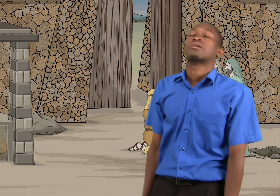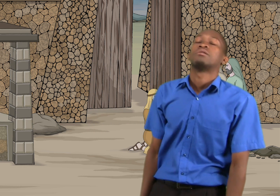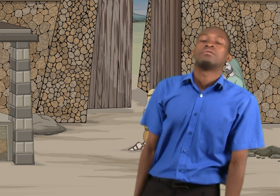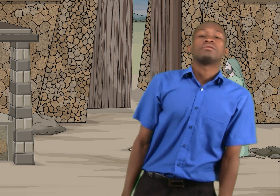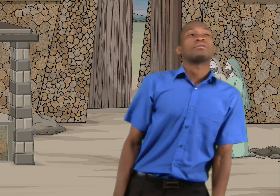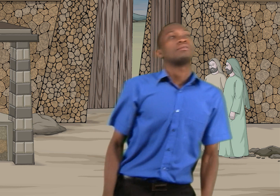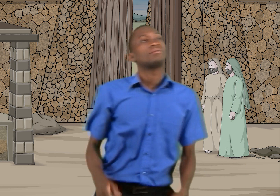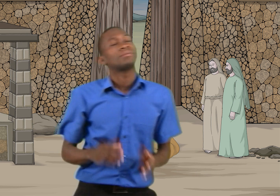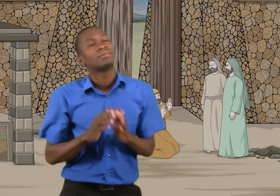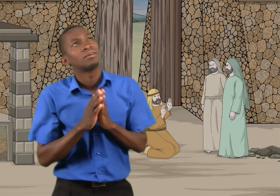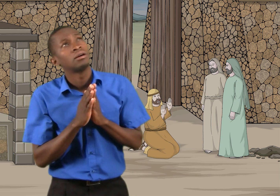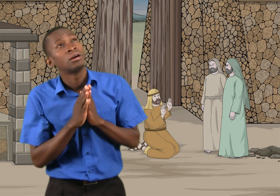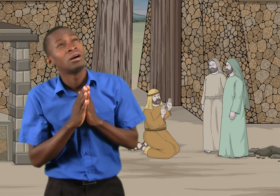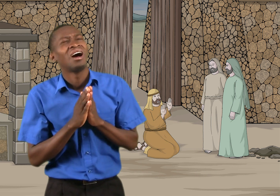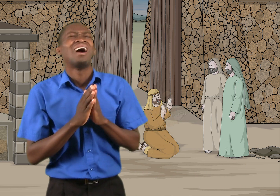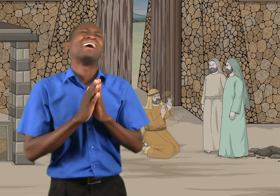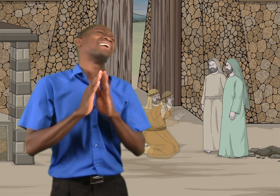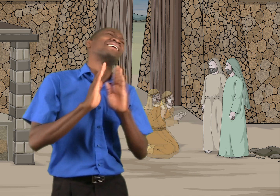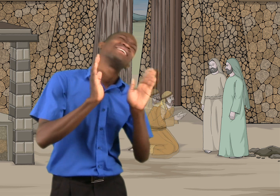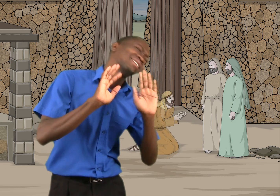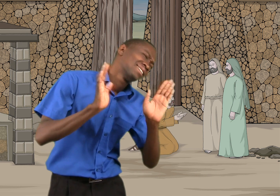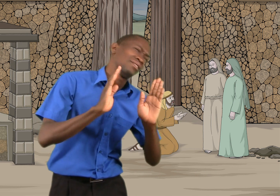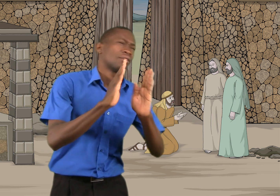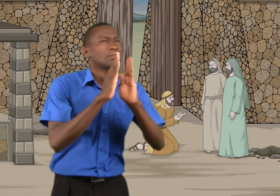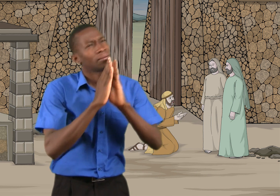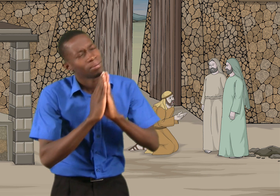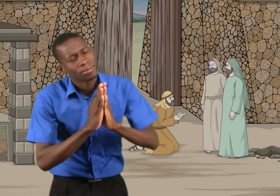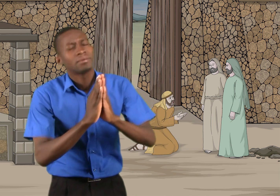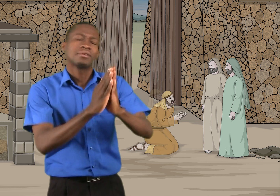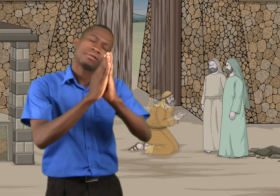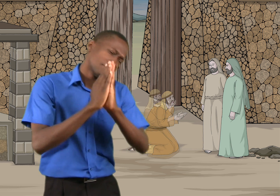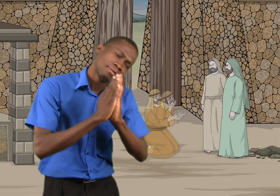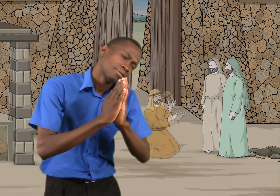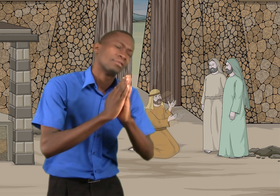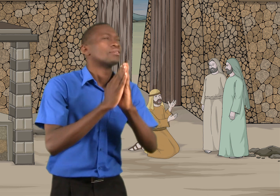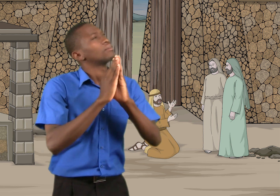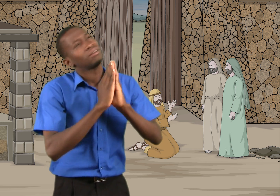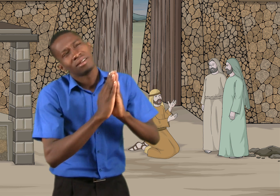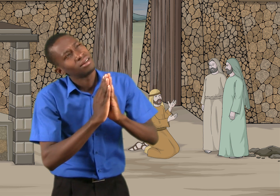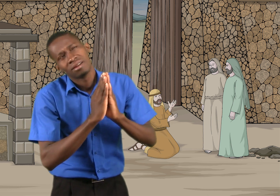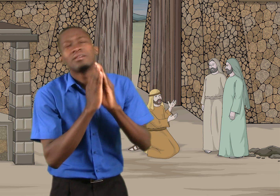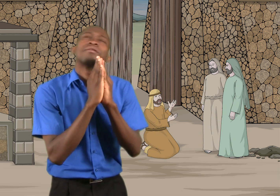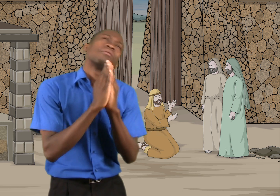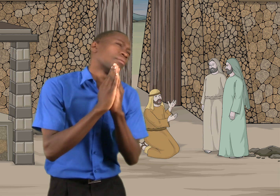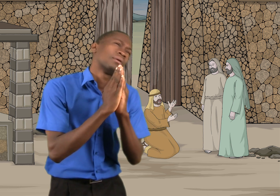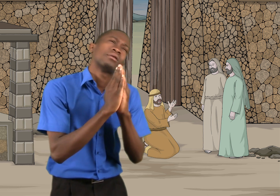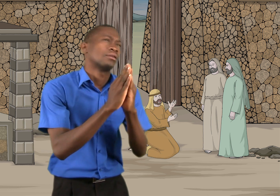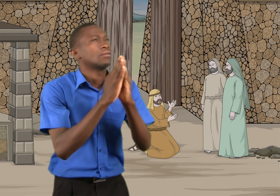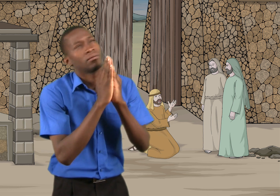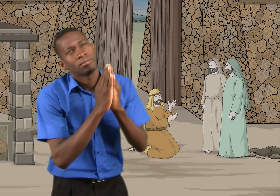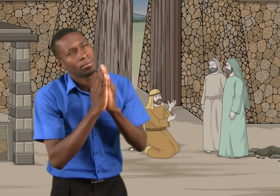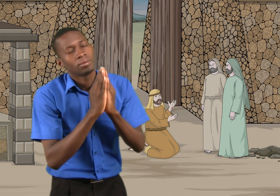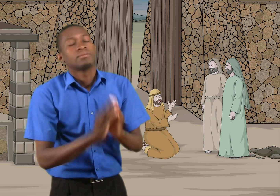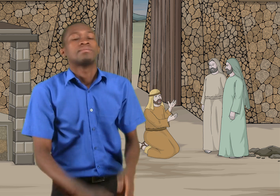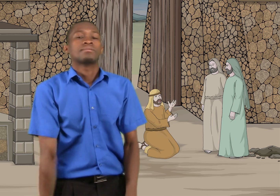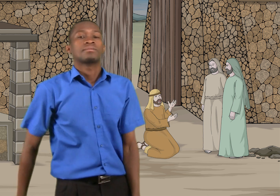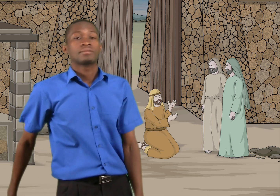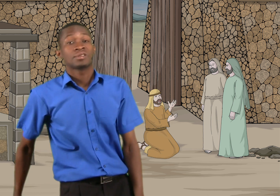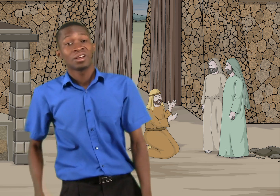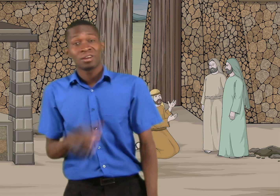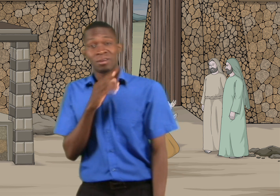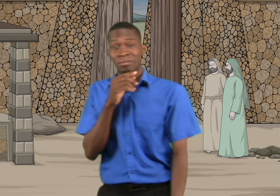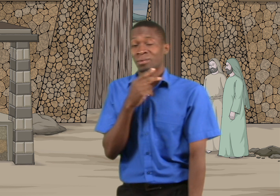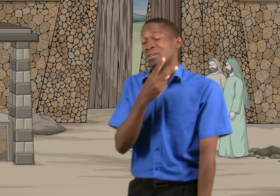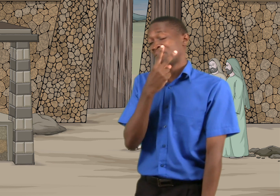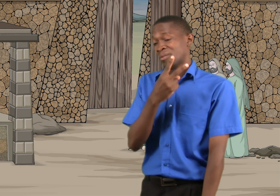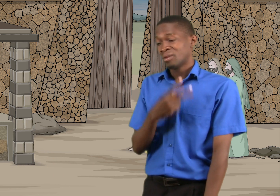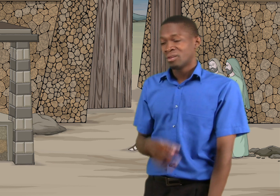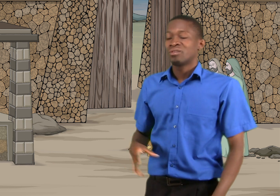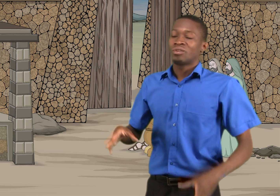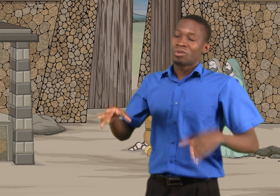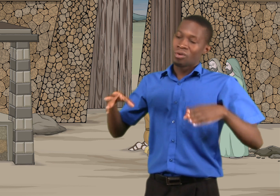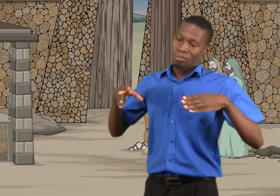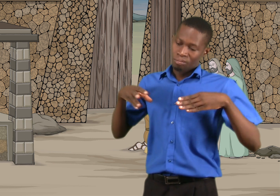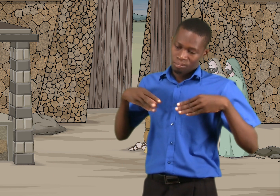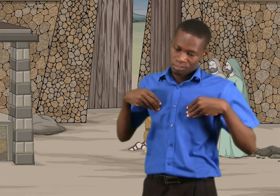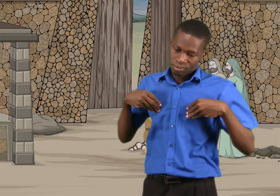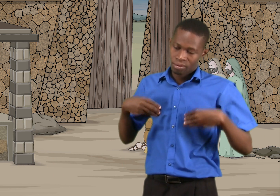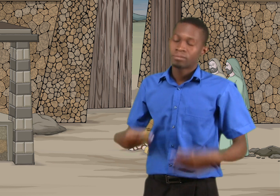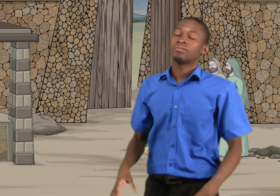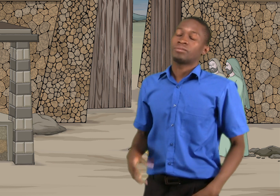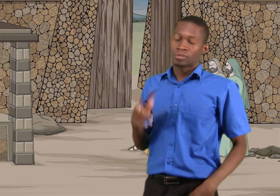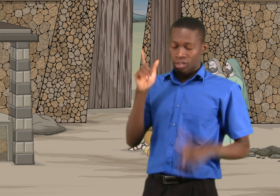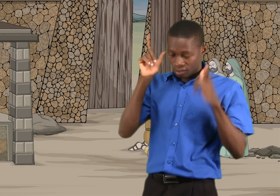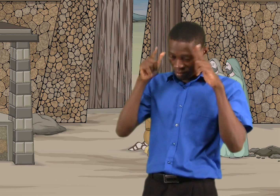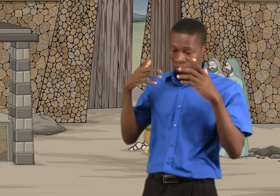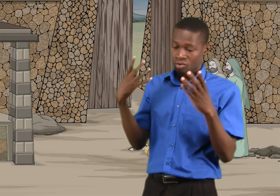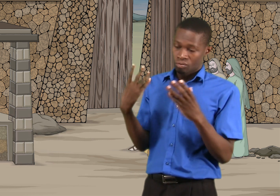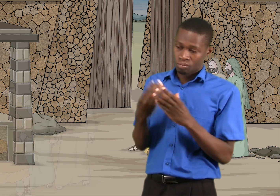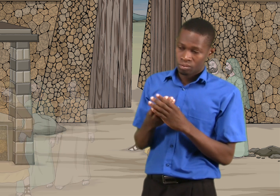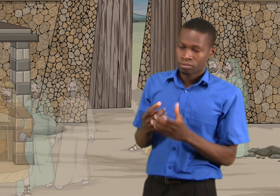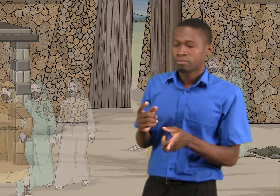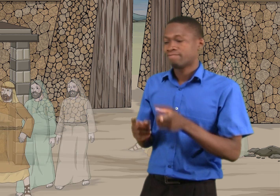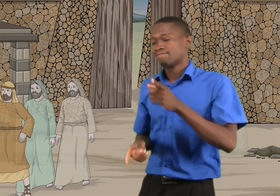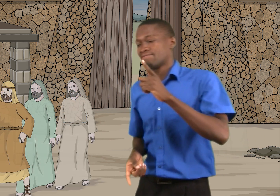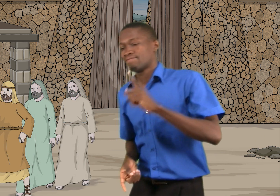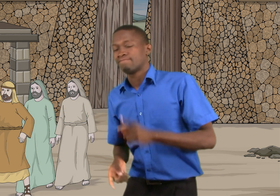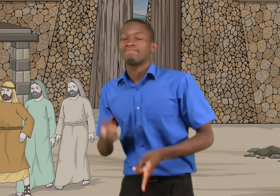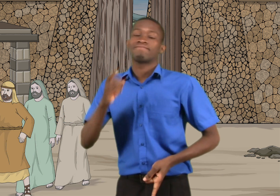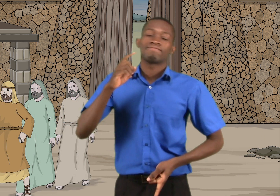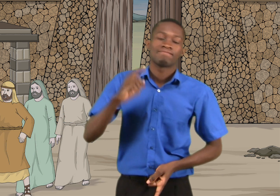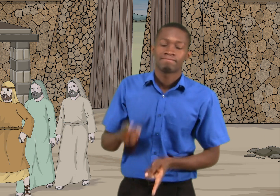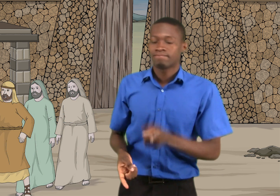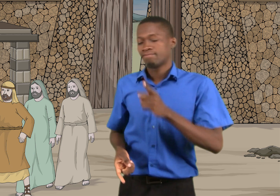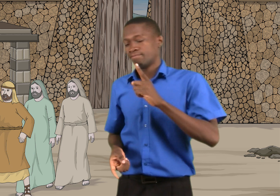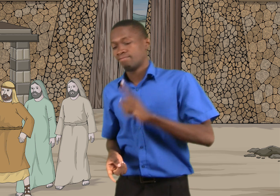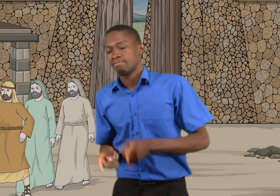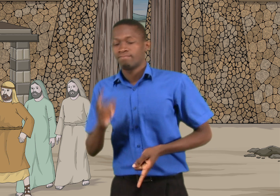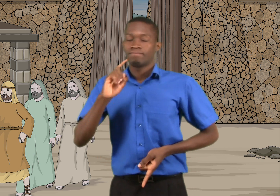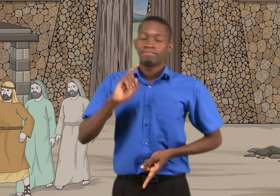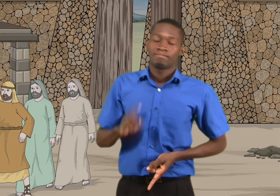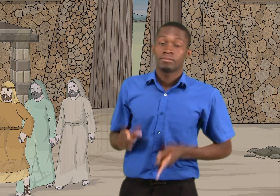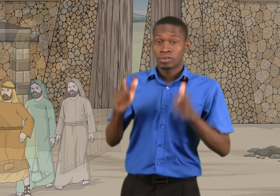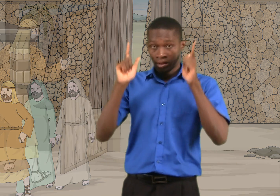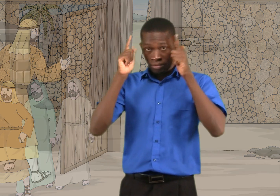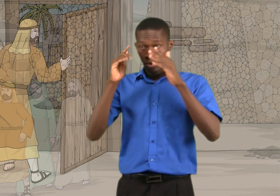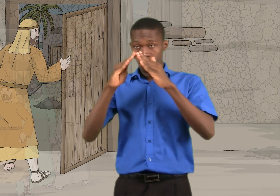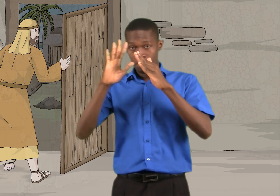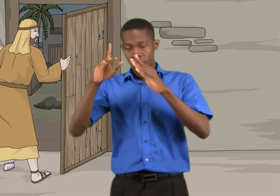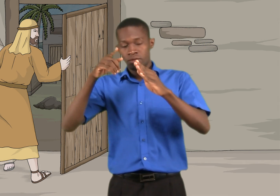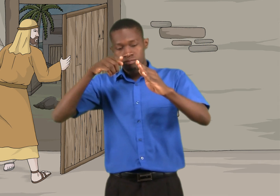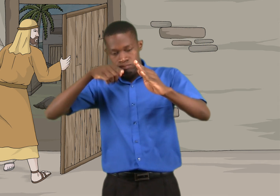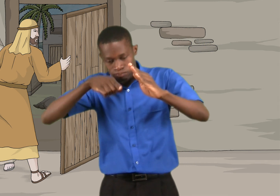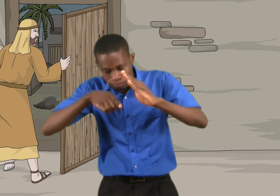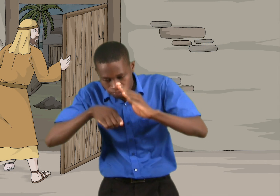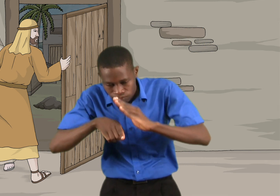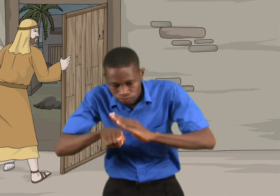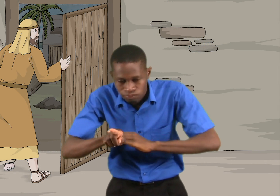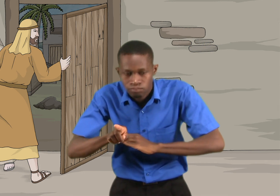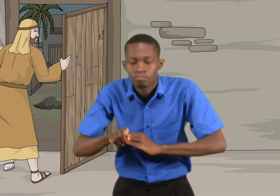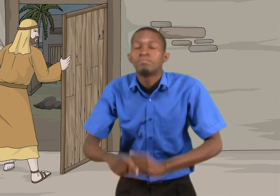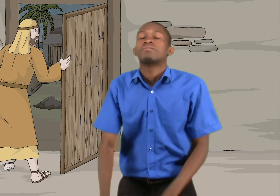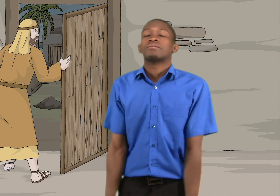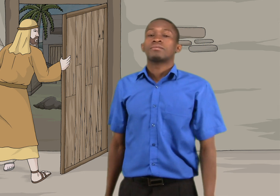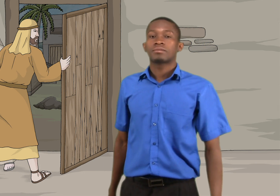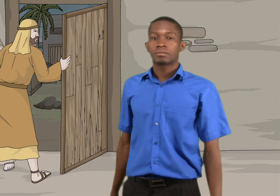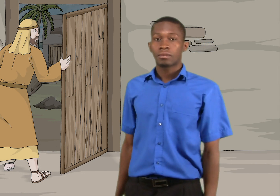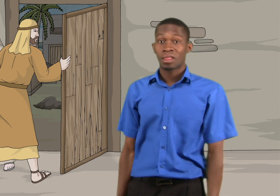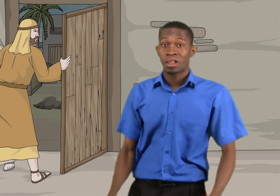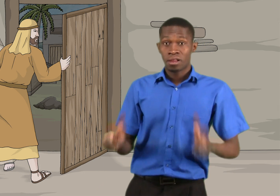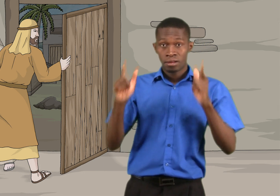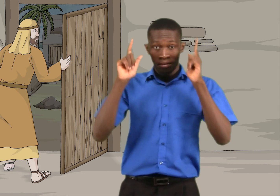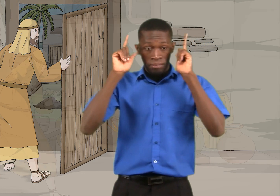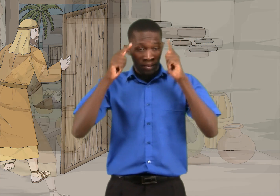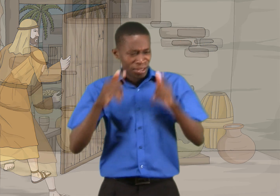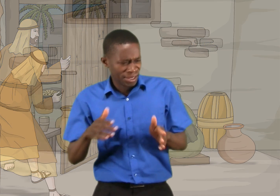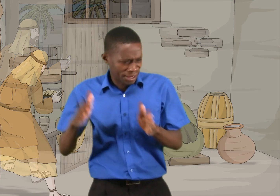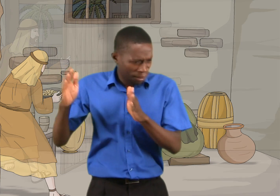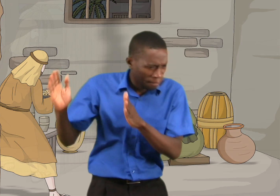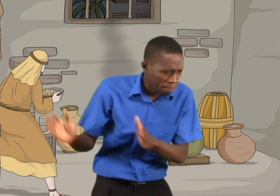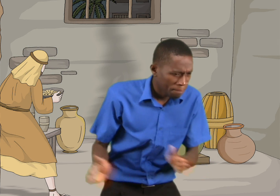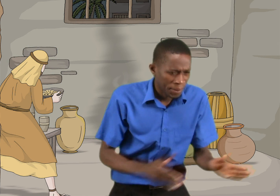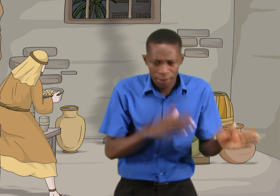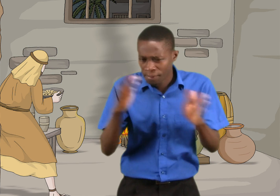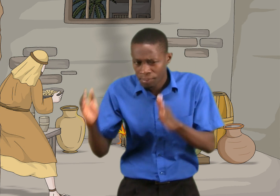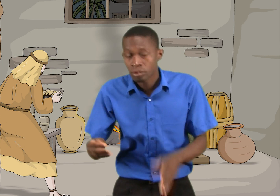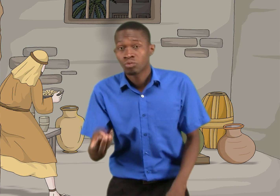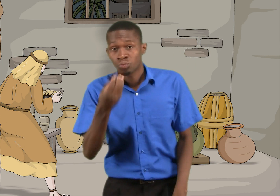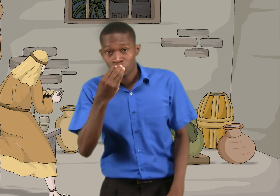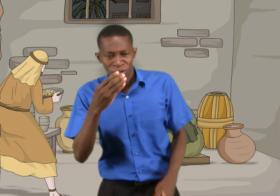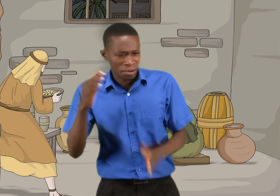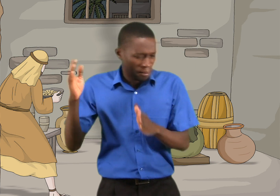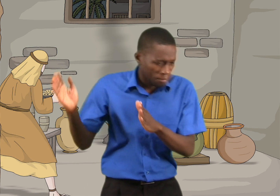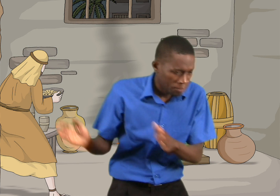But Lot insisted so strongly that they followed him into his house.